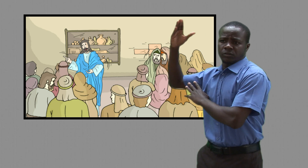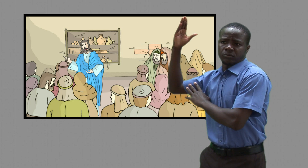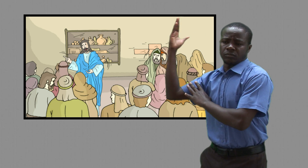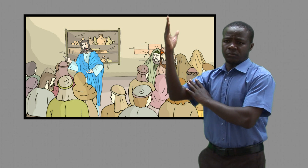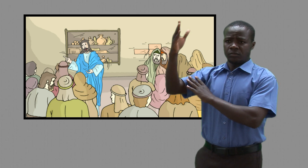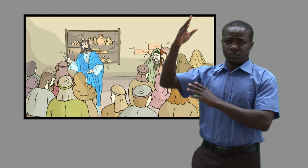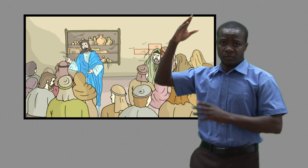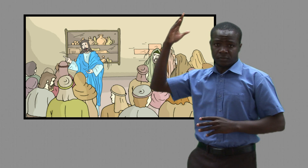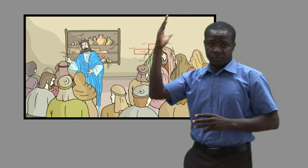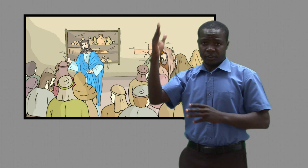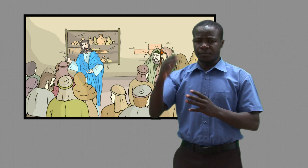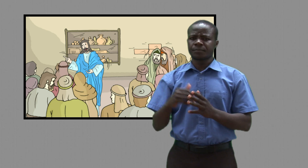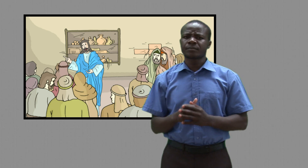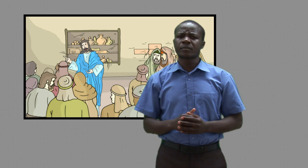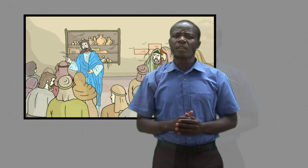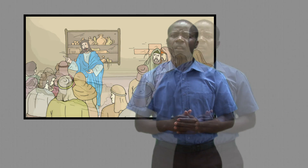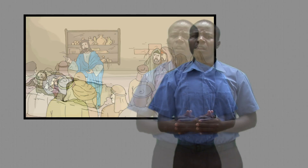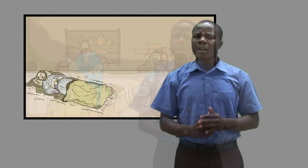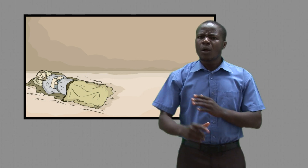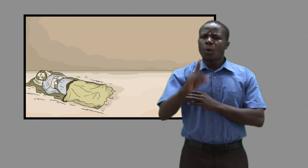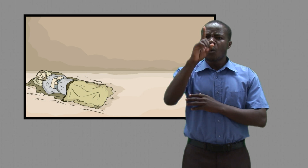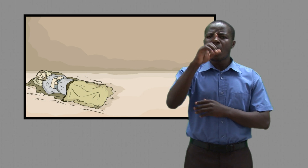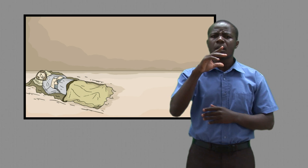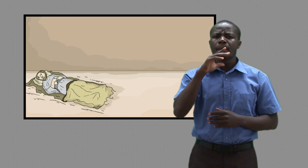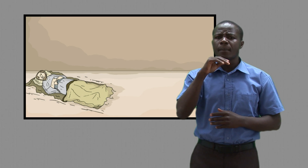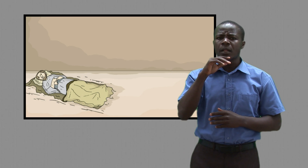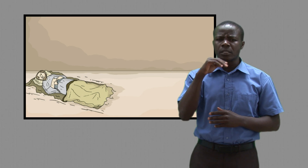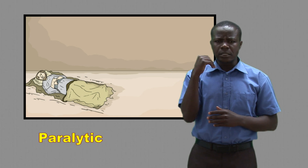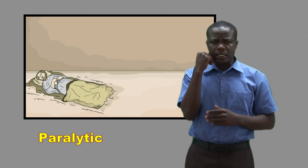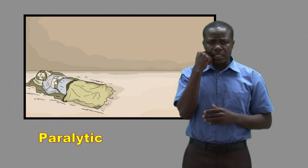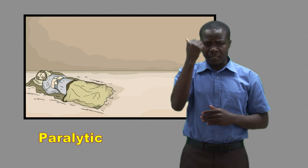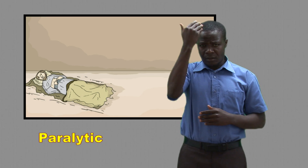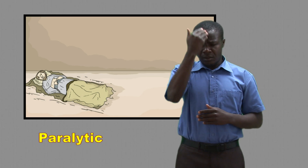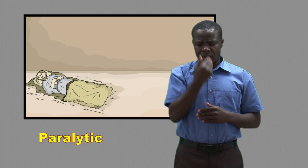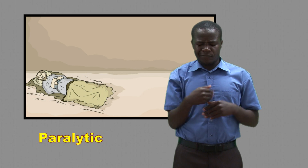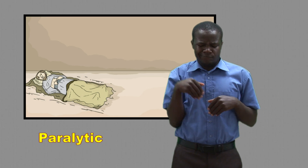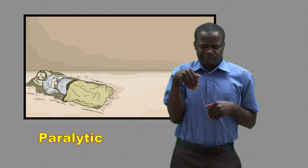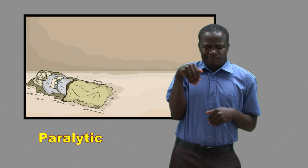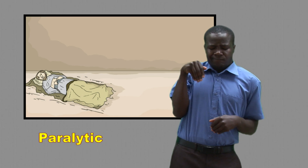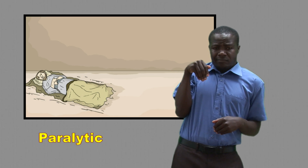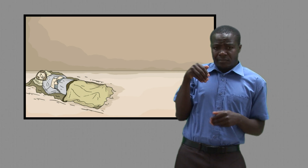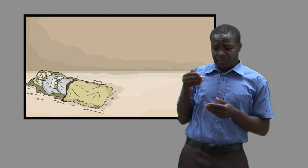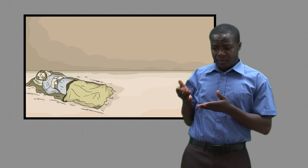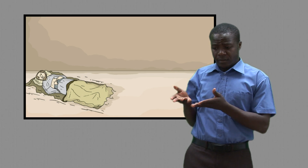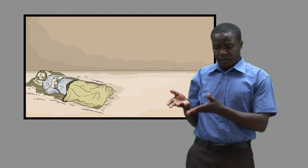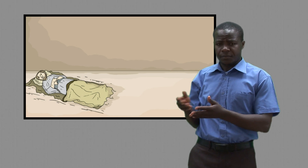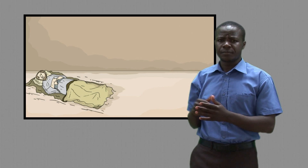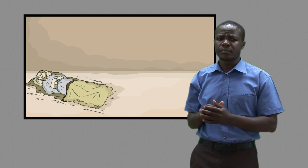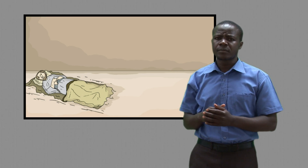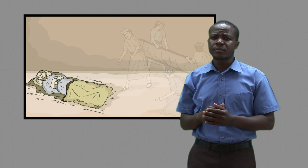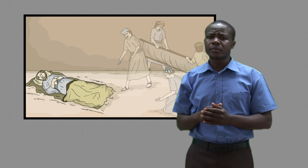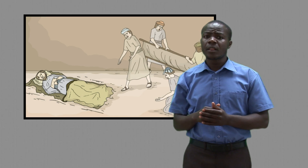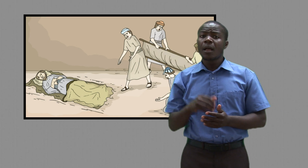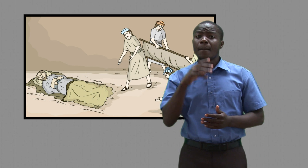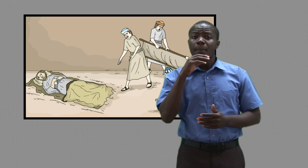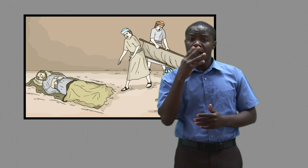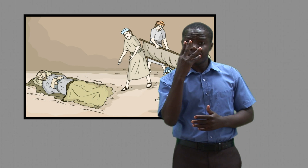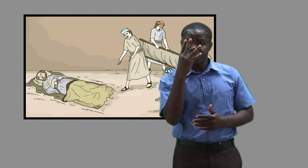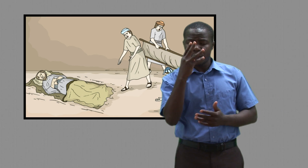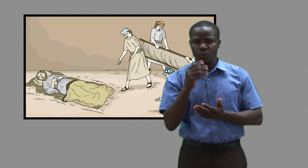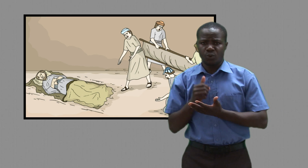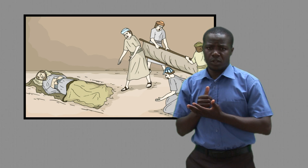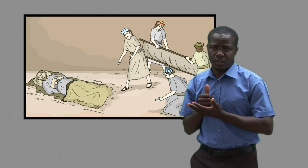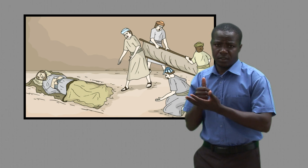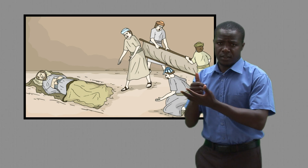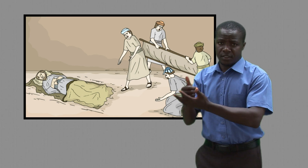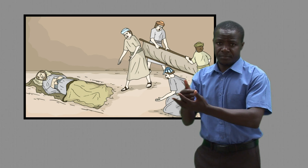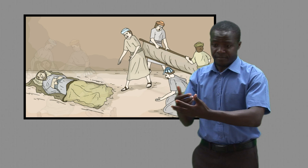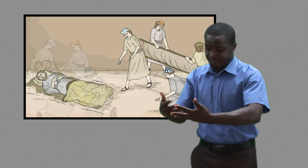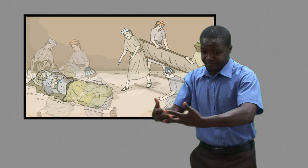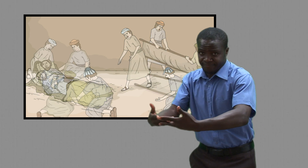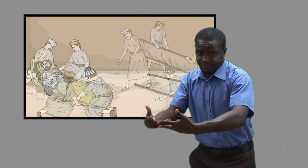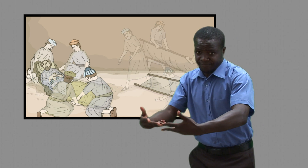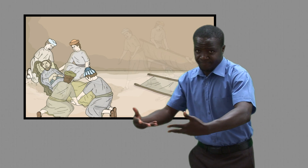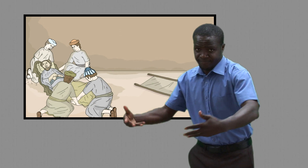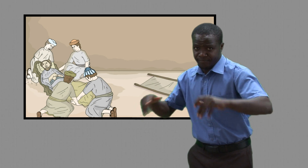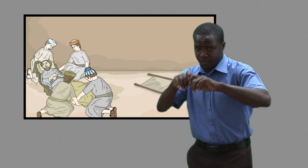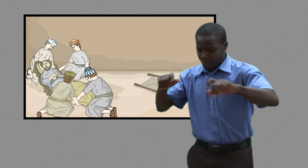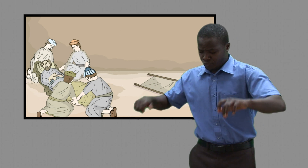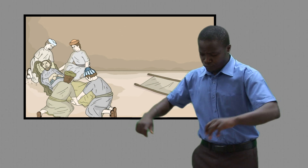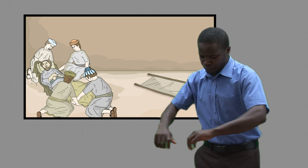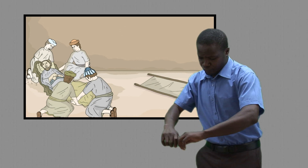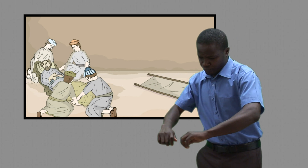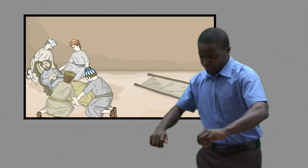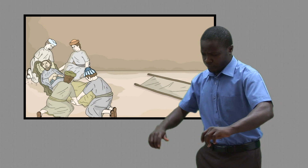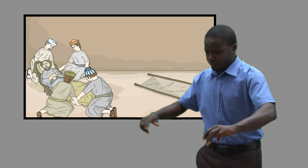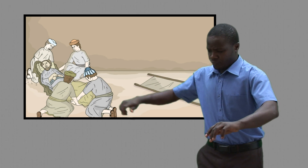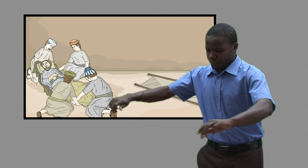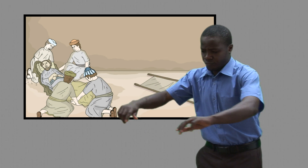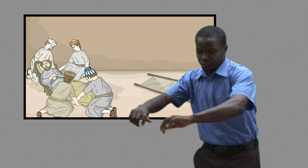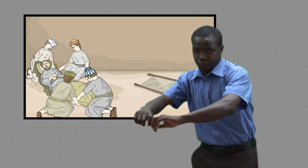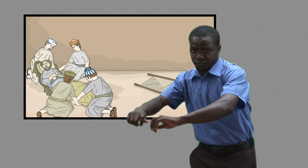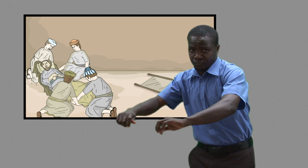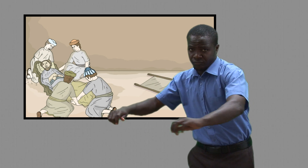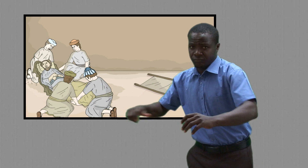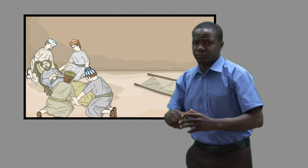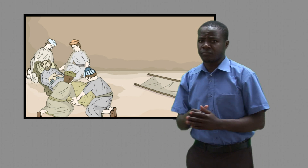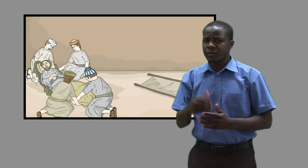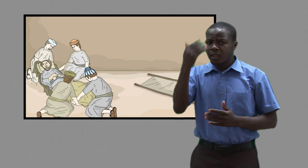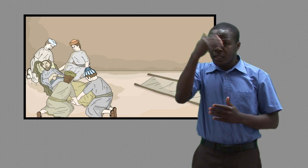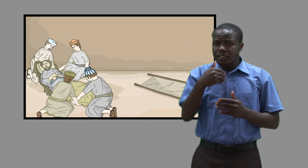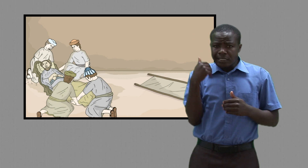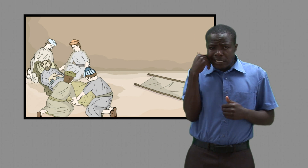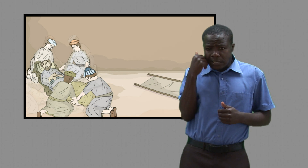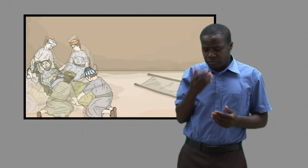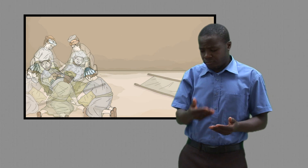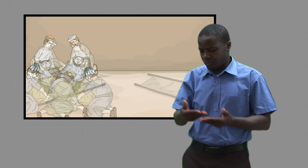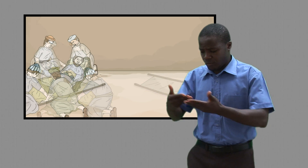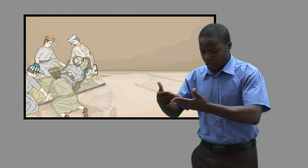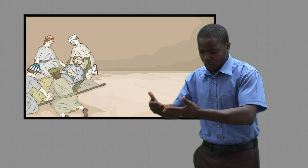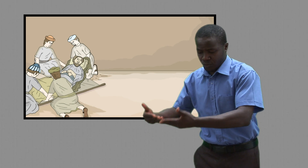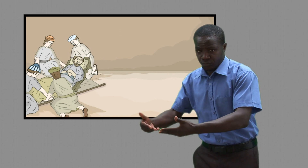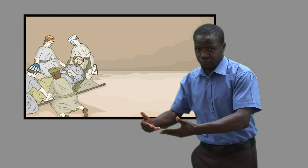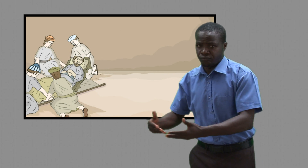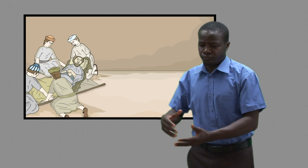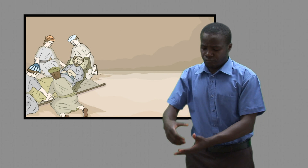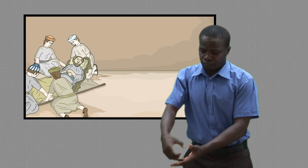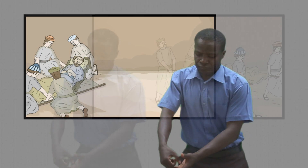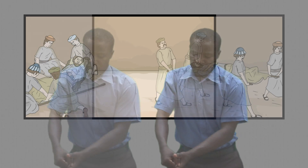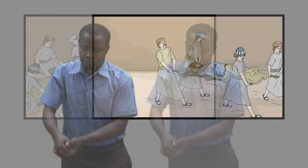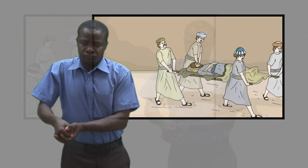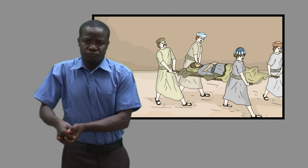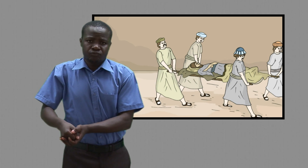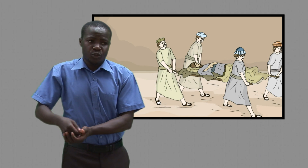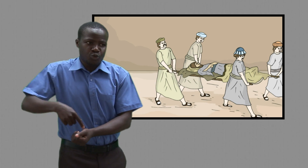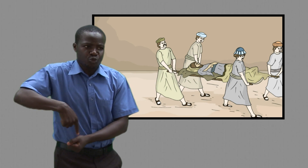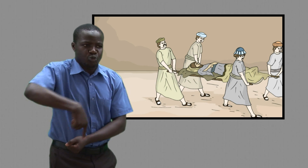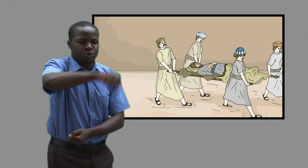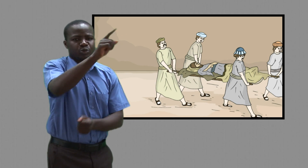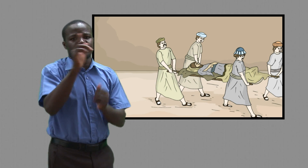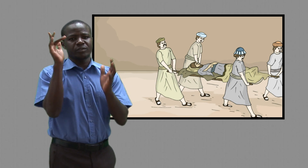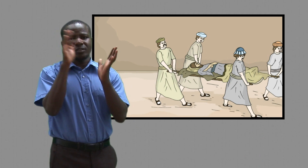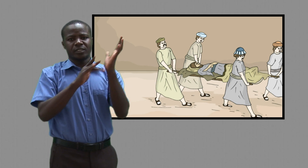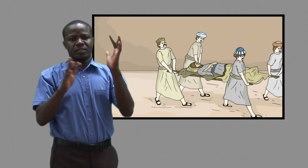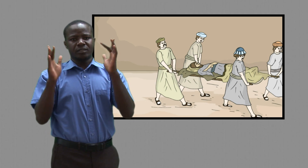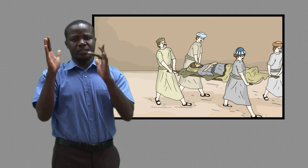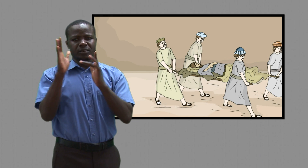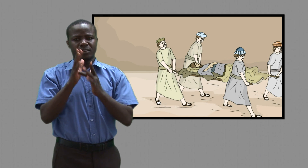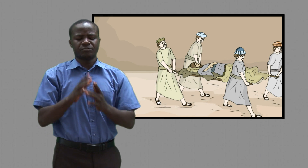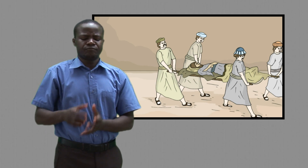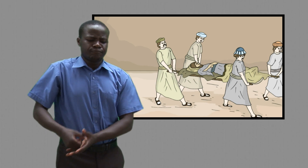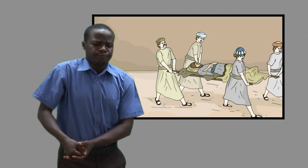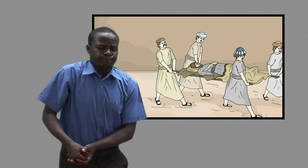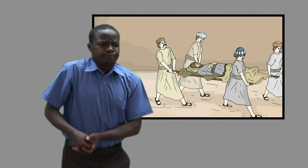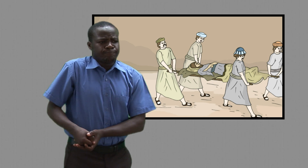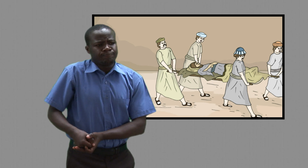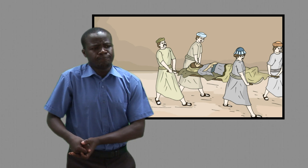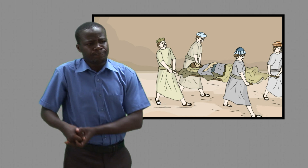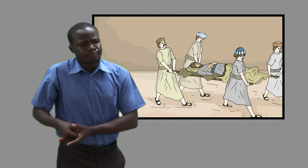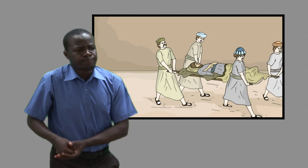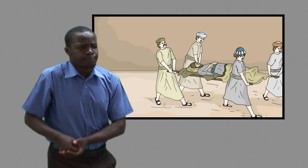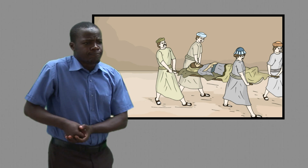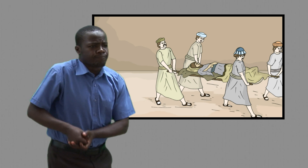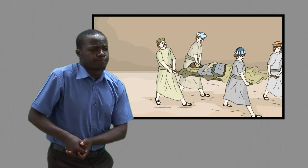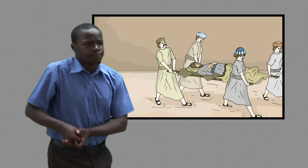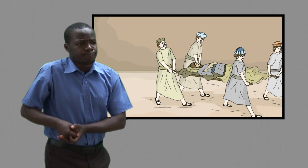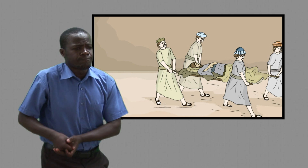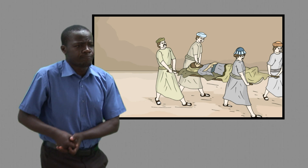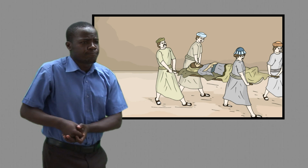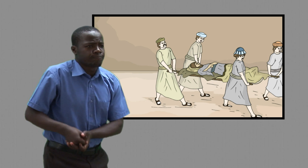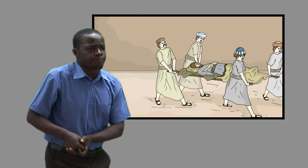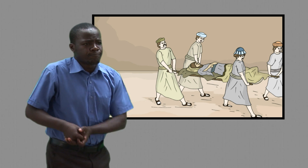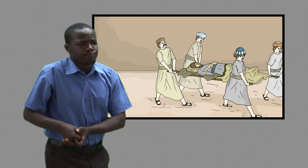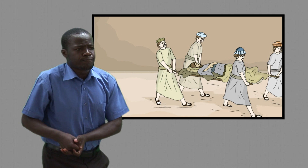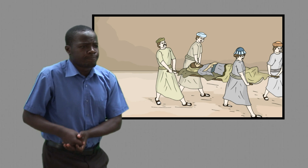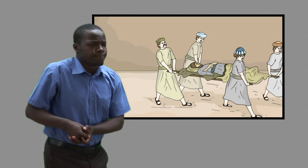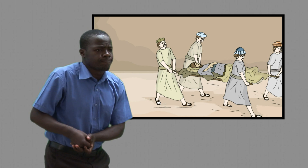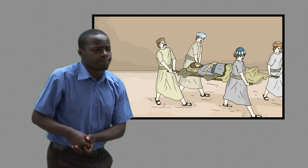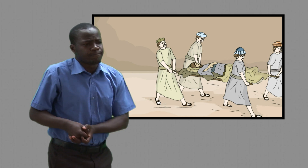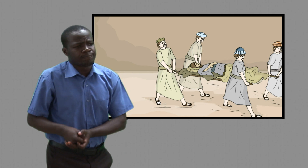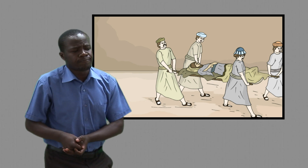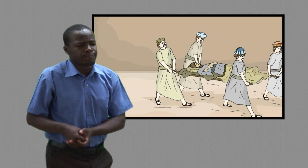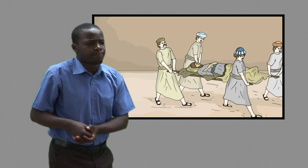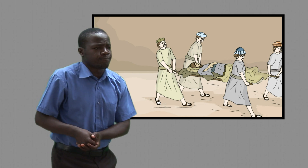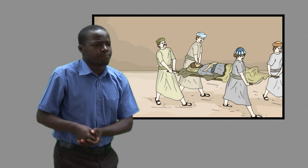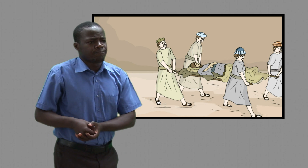Then a paralytic was brought to Him, carried by four men.